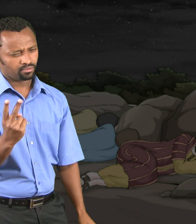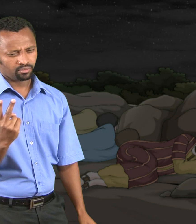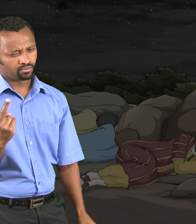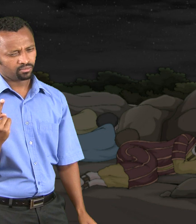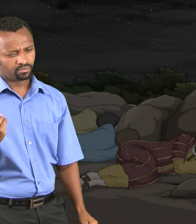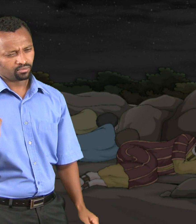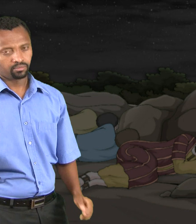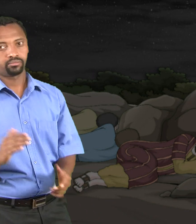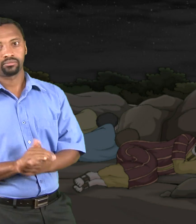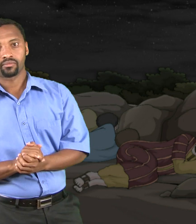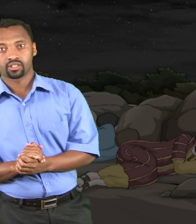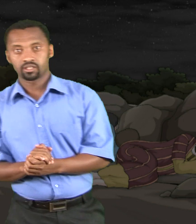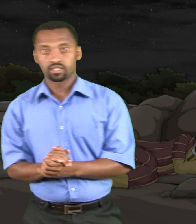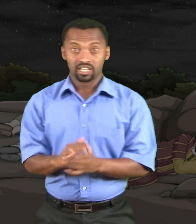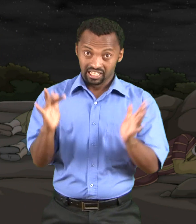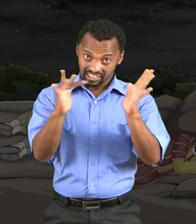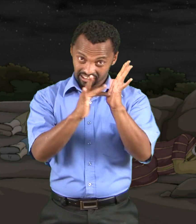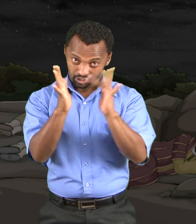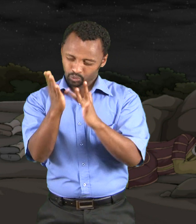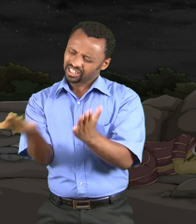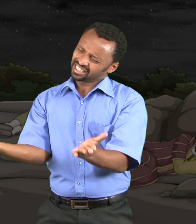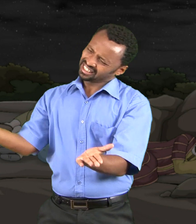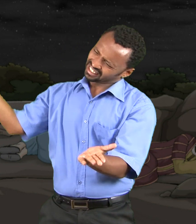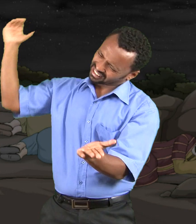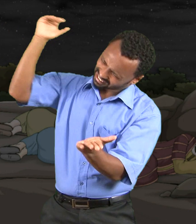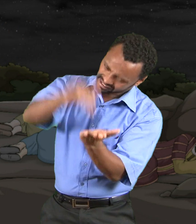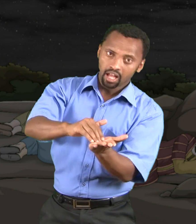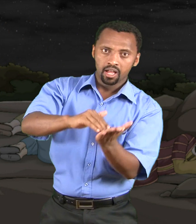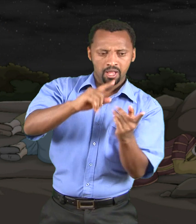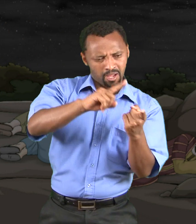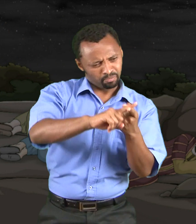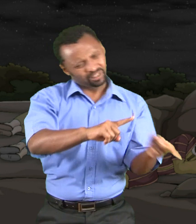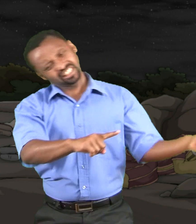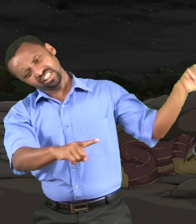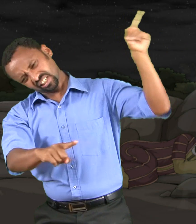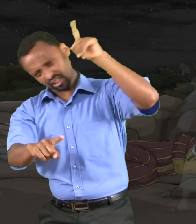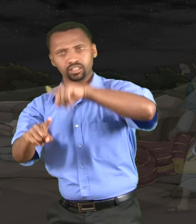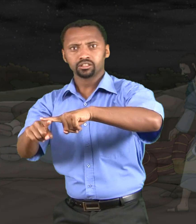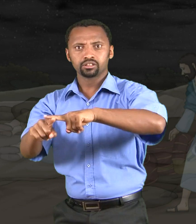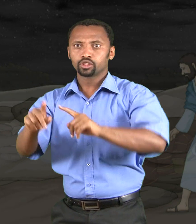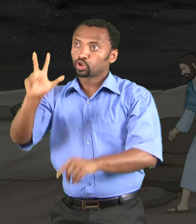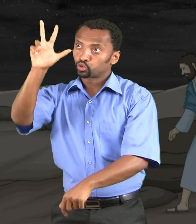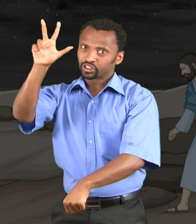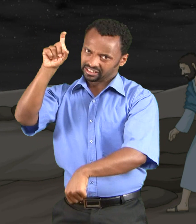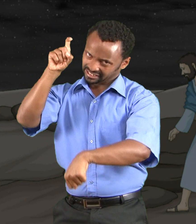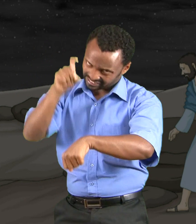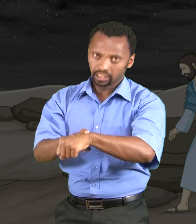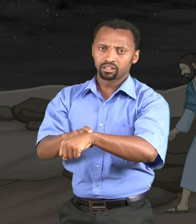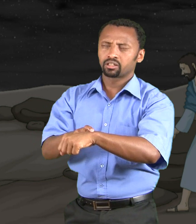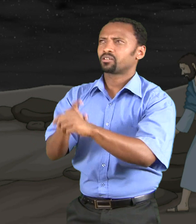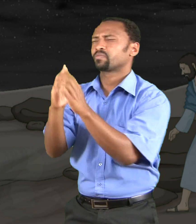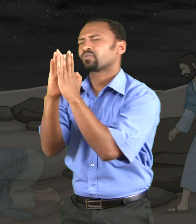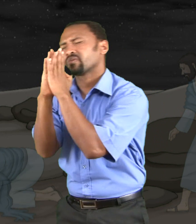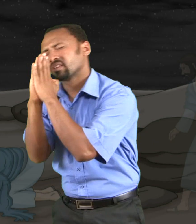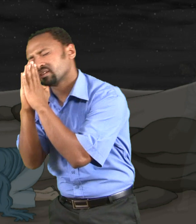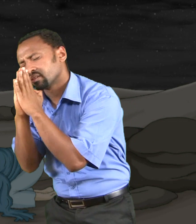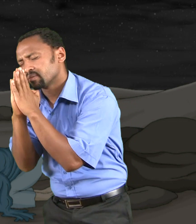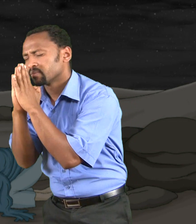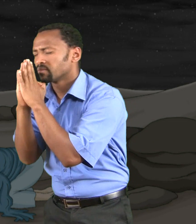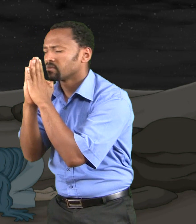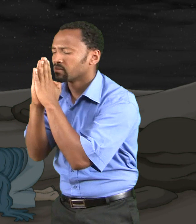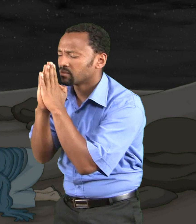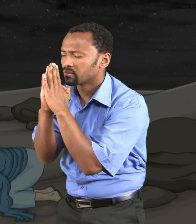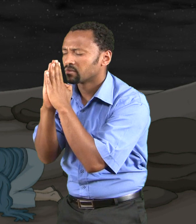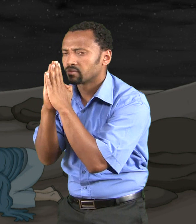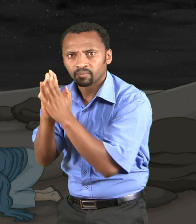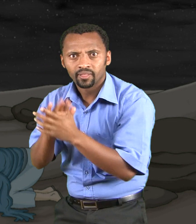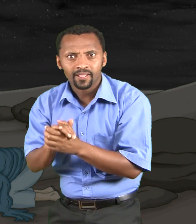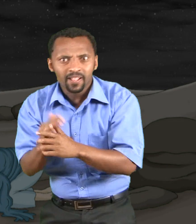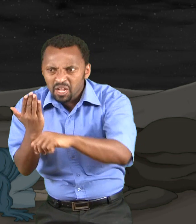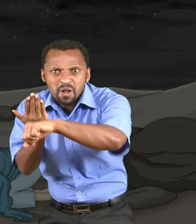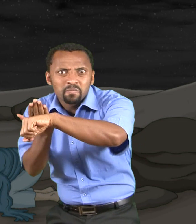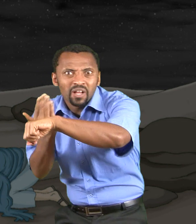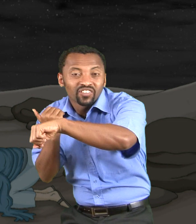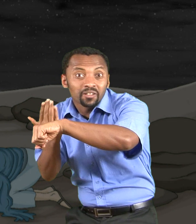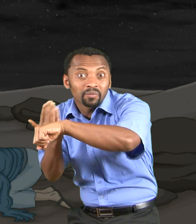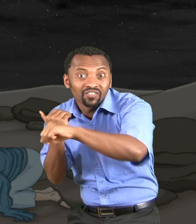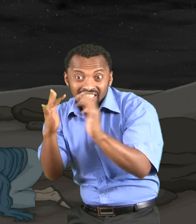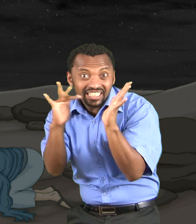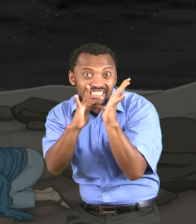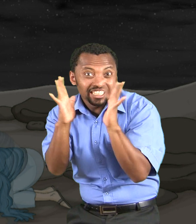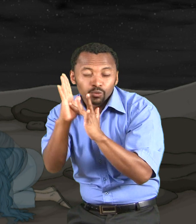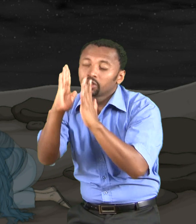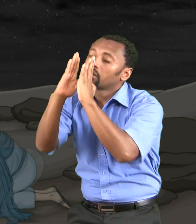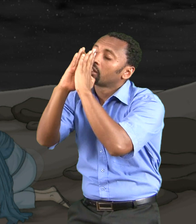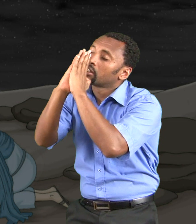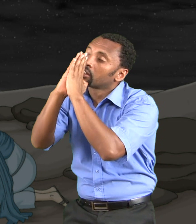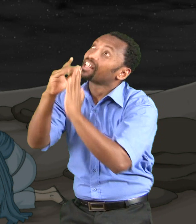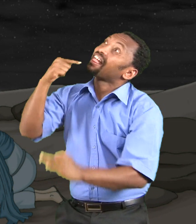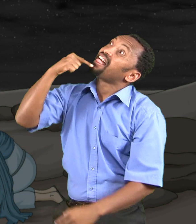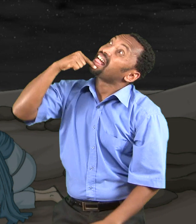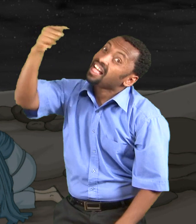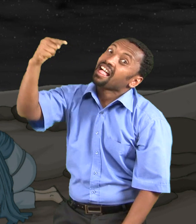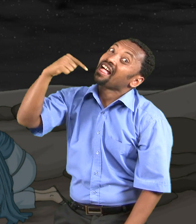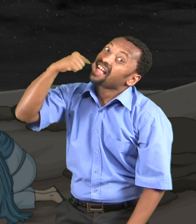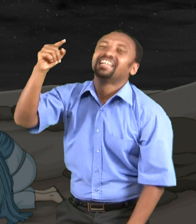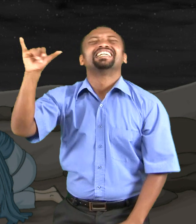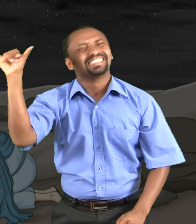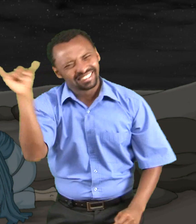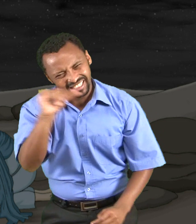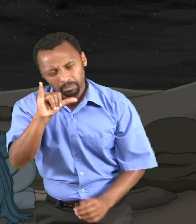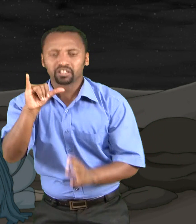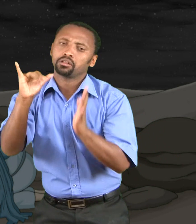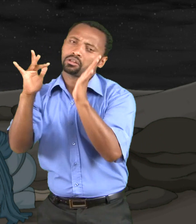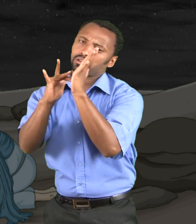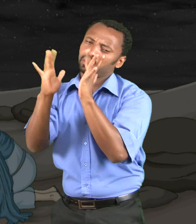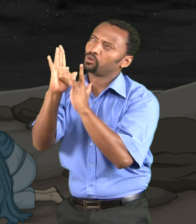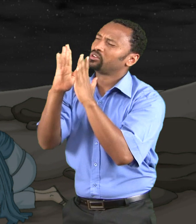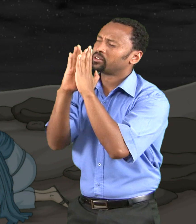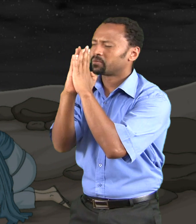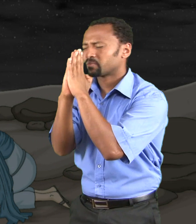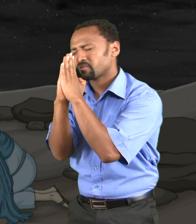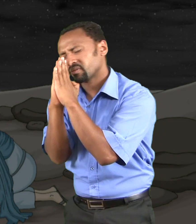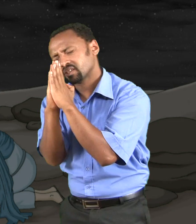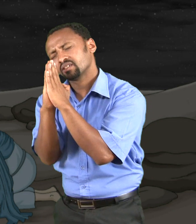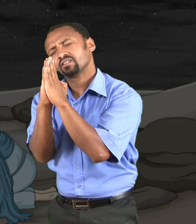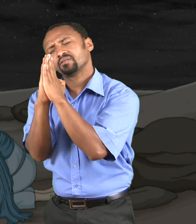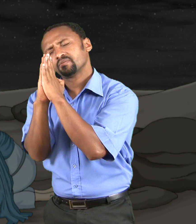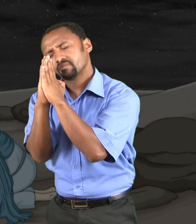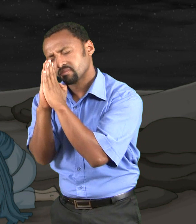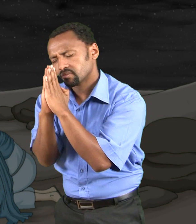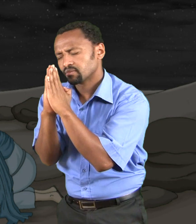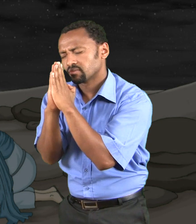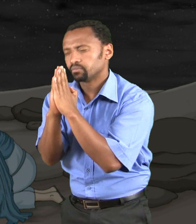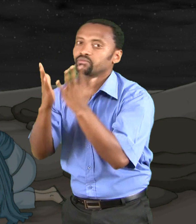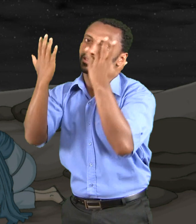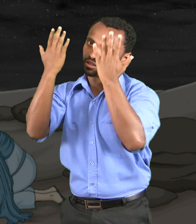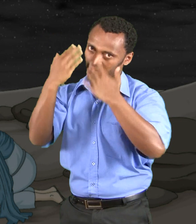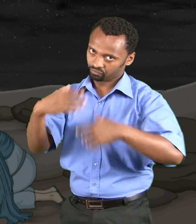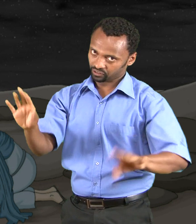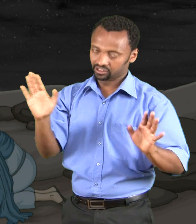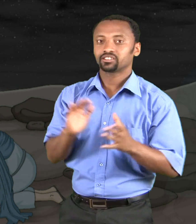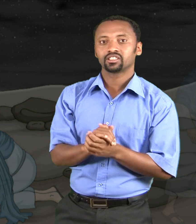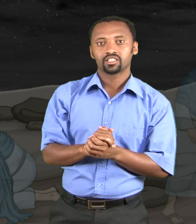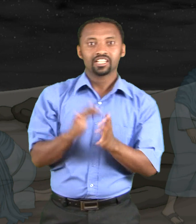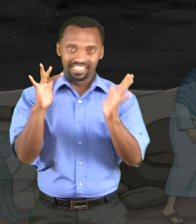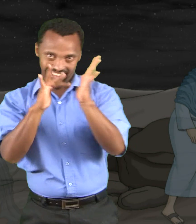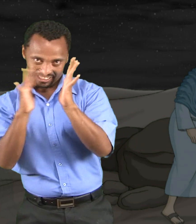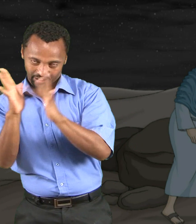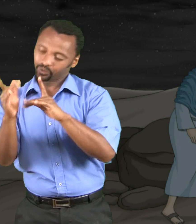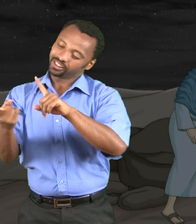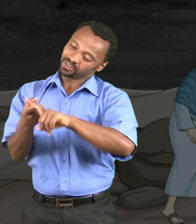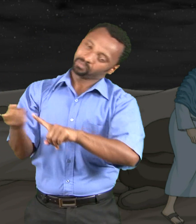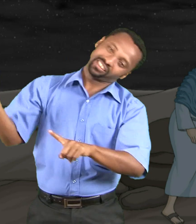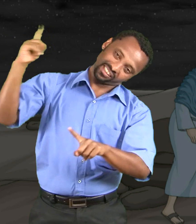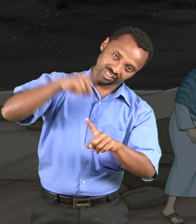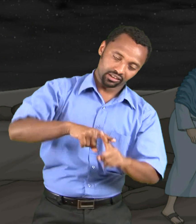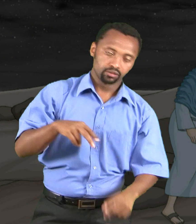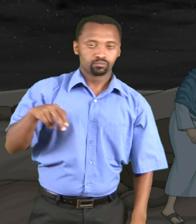So He left them and went away once more and prayed a third time, saying the same thing.